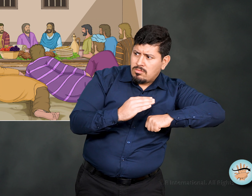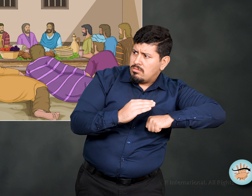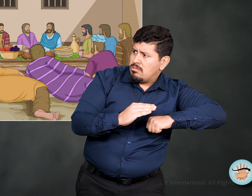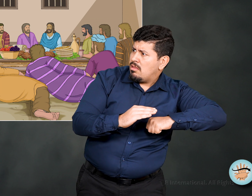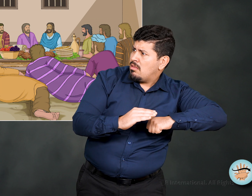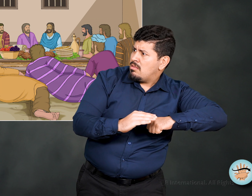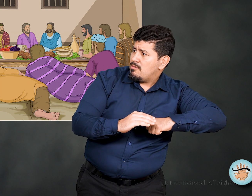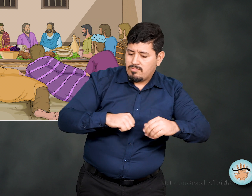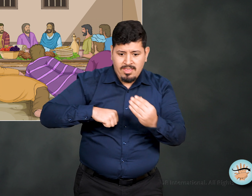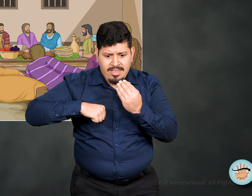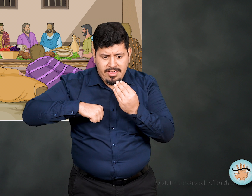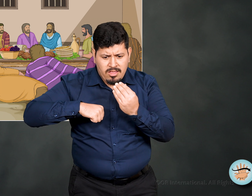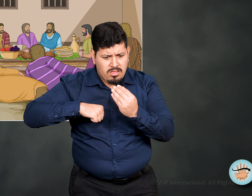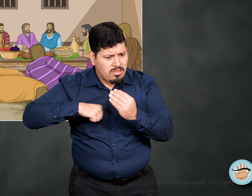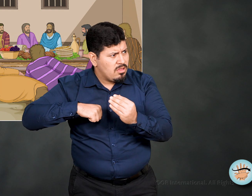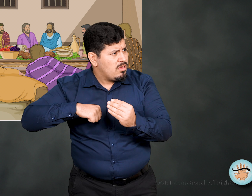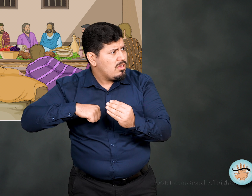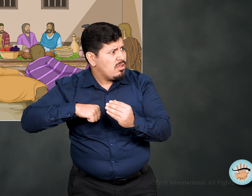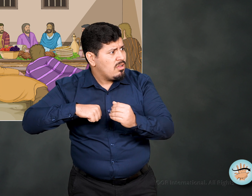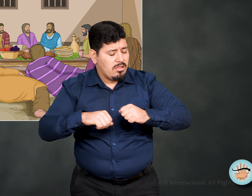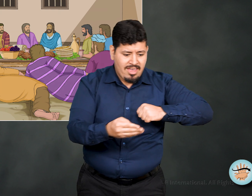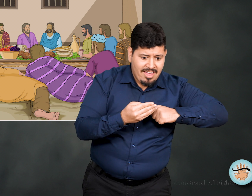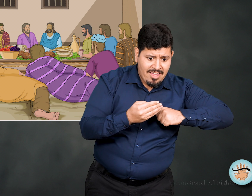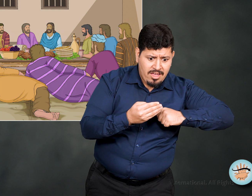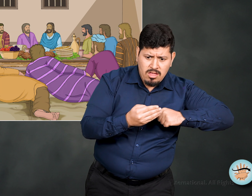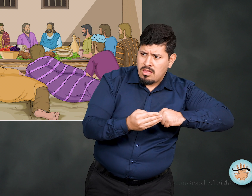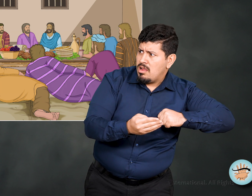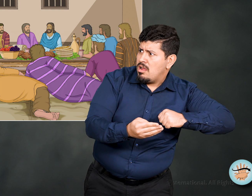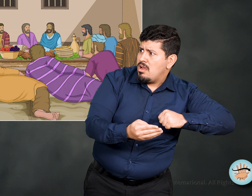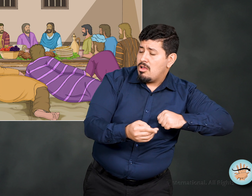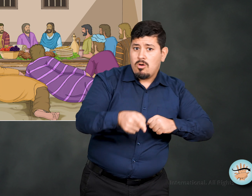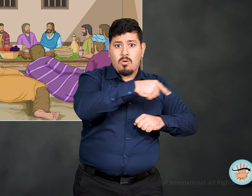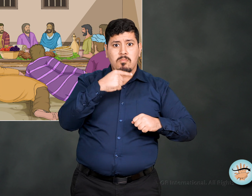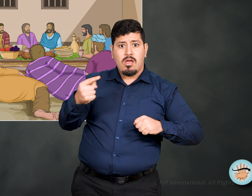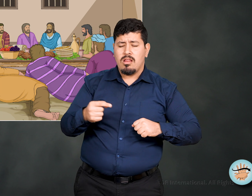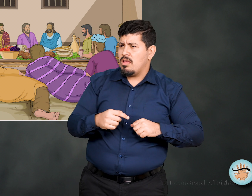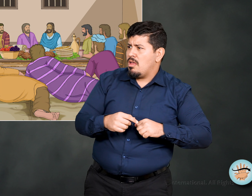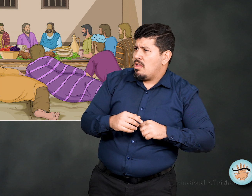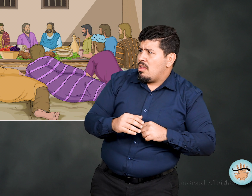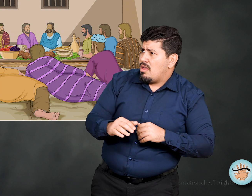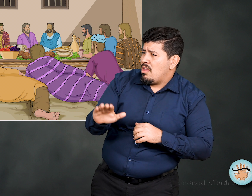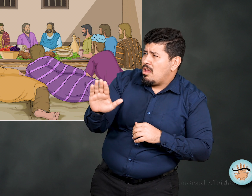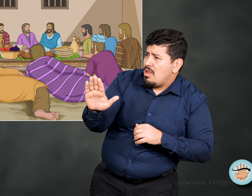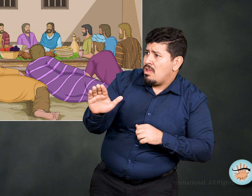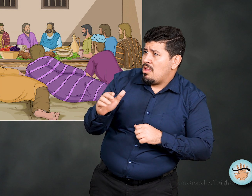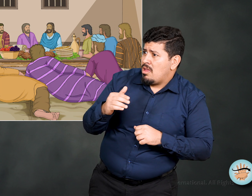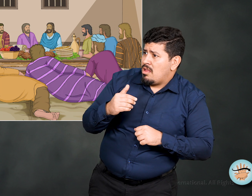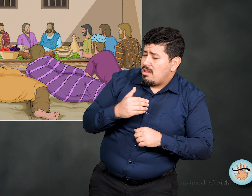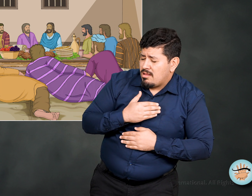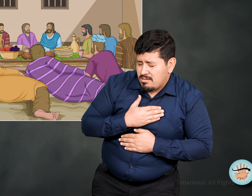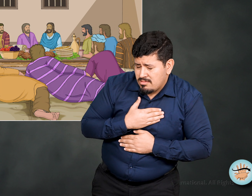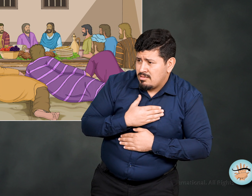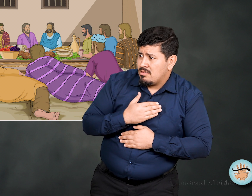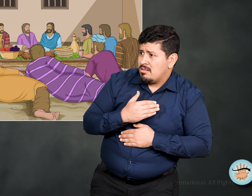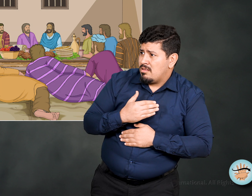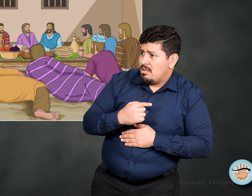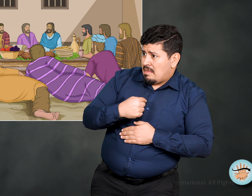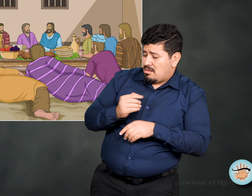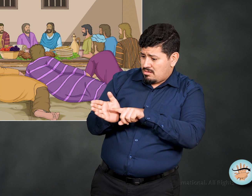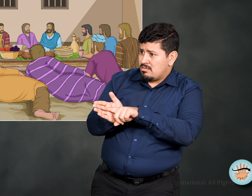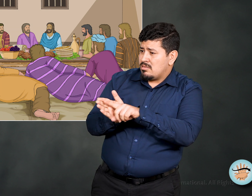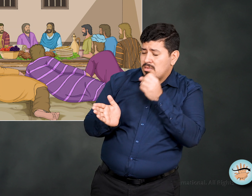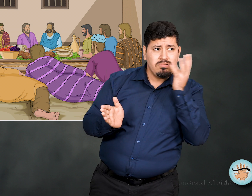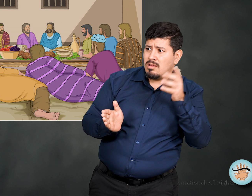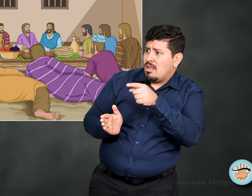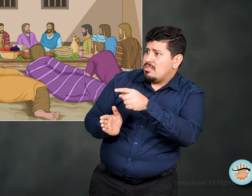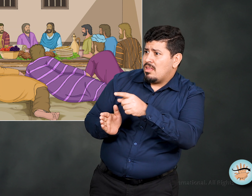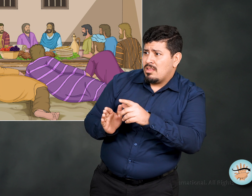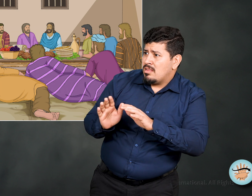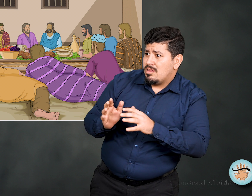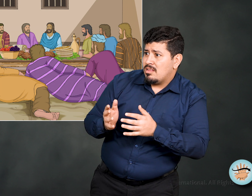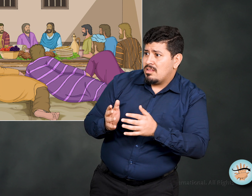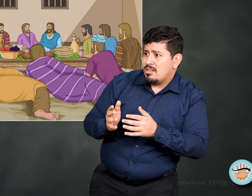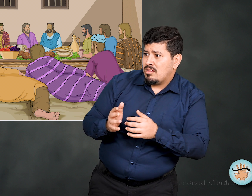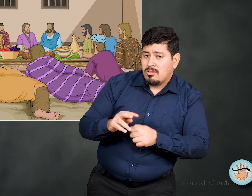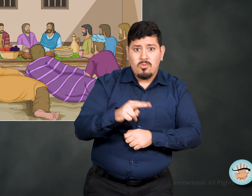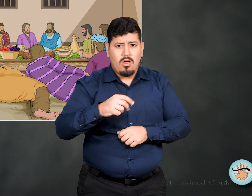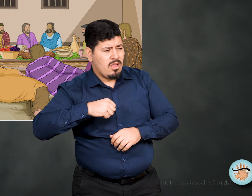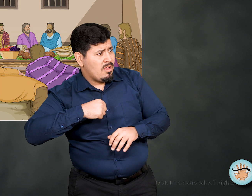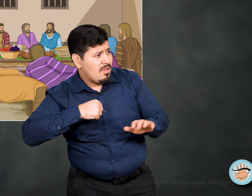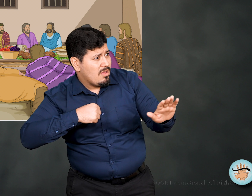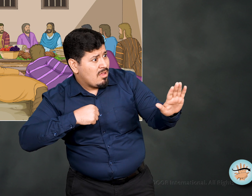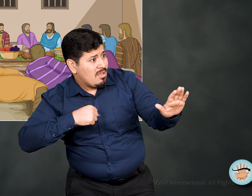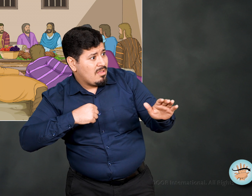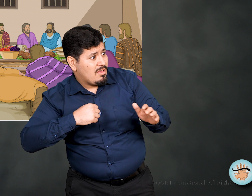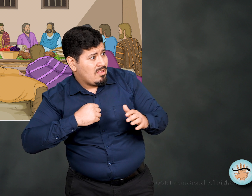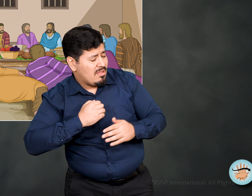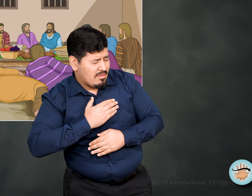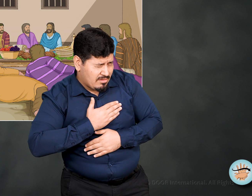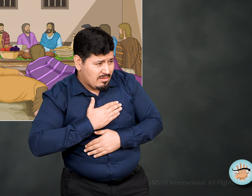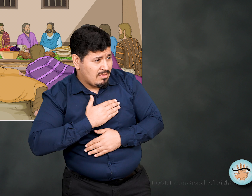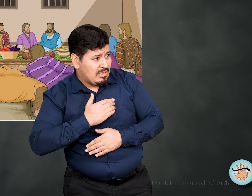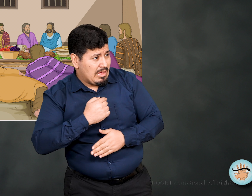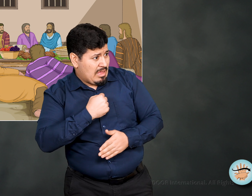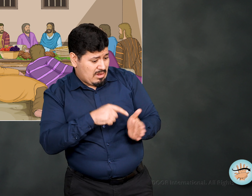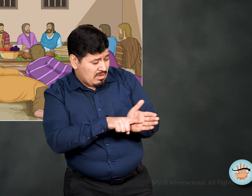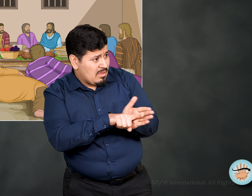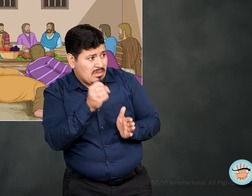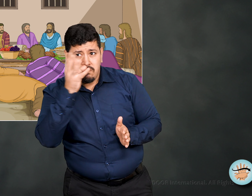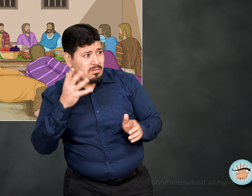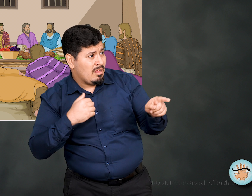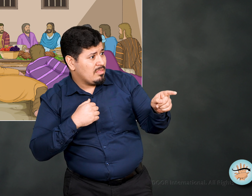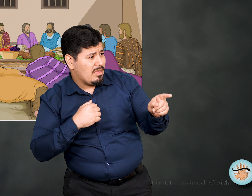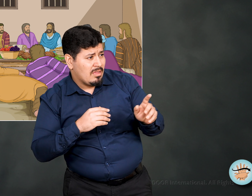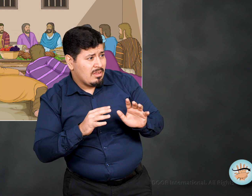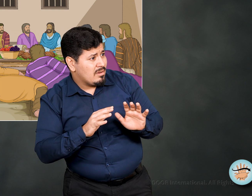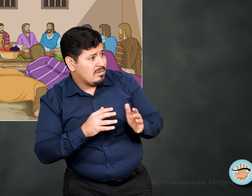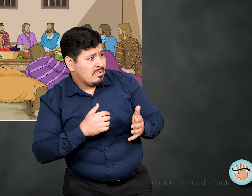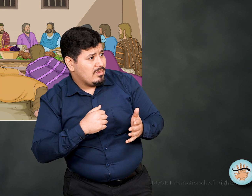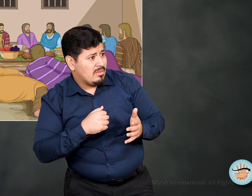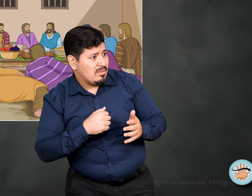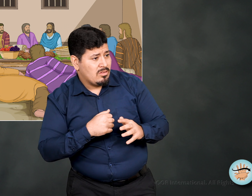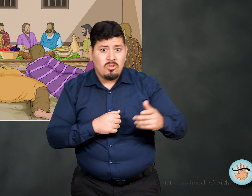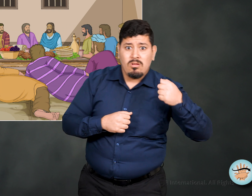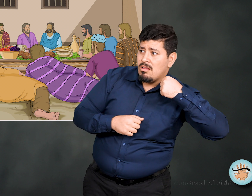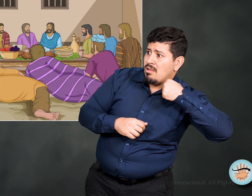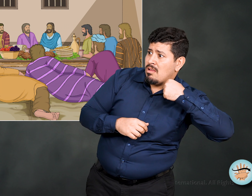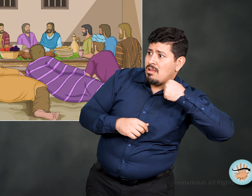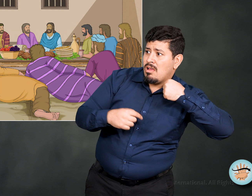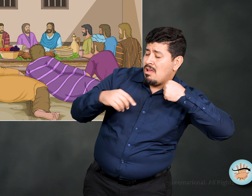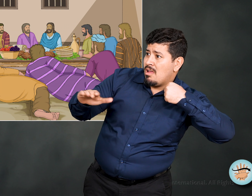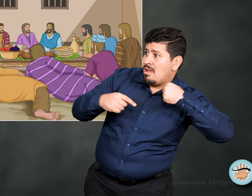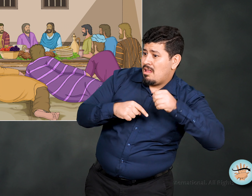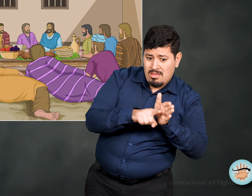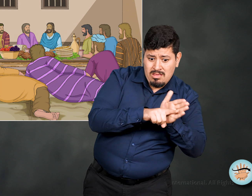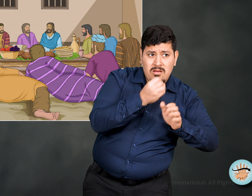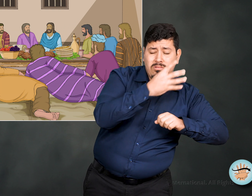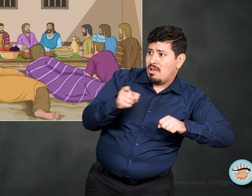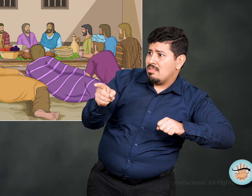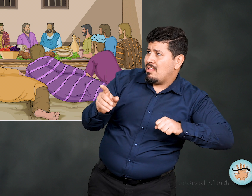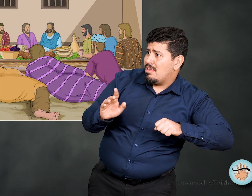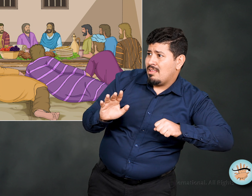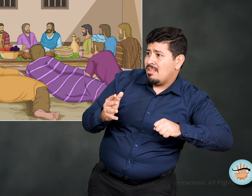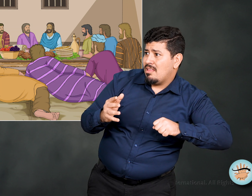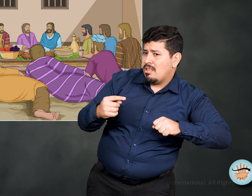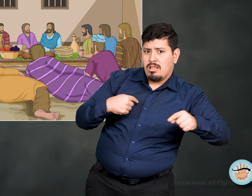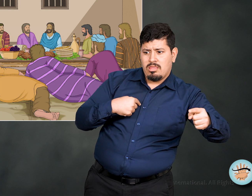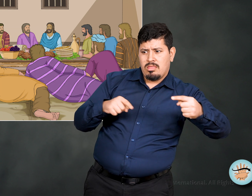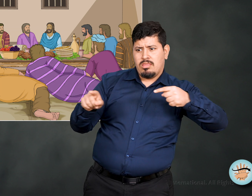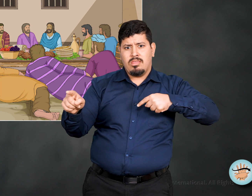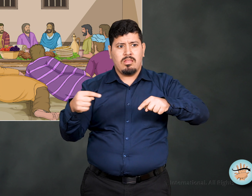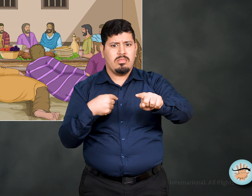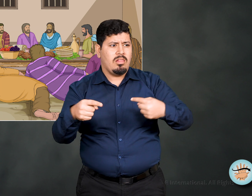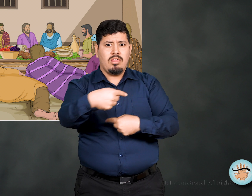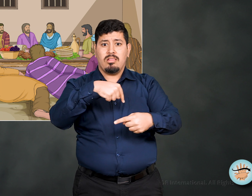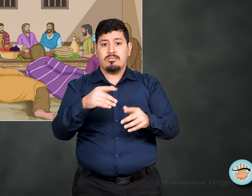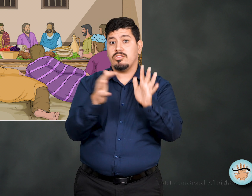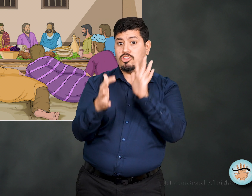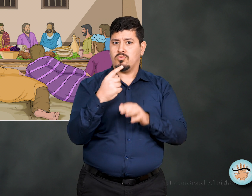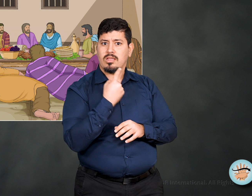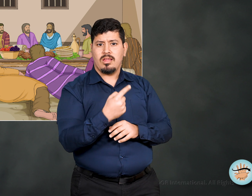They were deeply grieved and began to ask Him one after another, “Surely not I, Lord?”